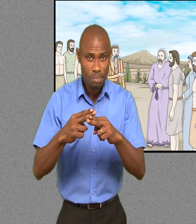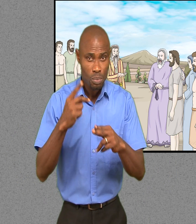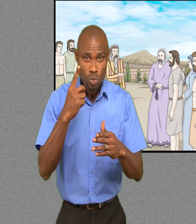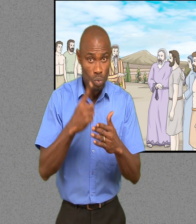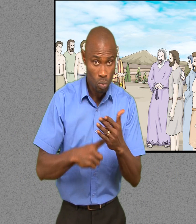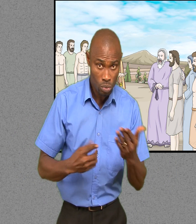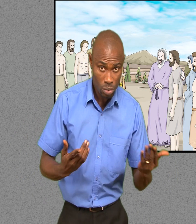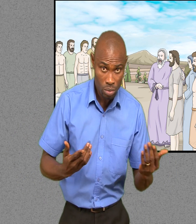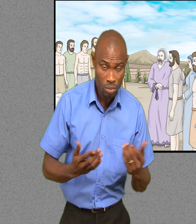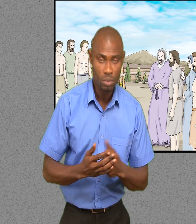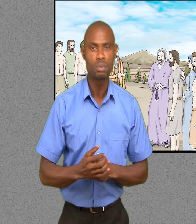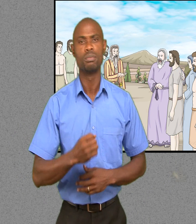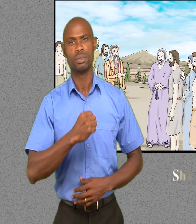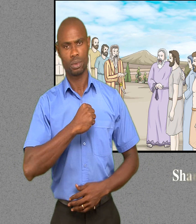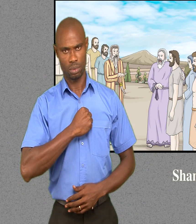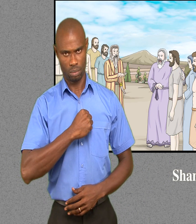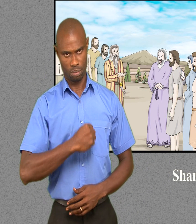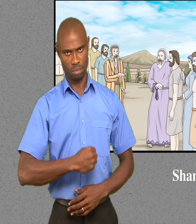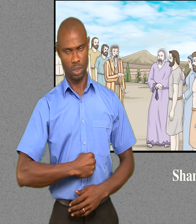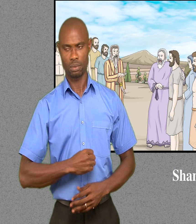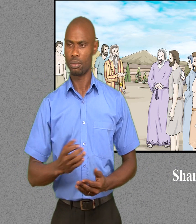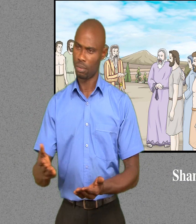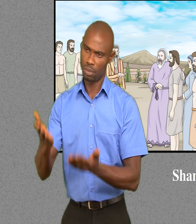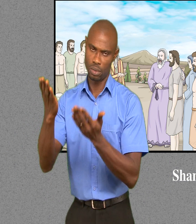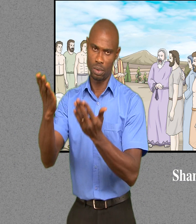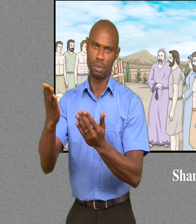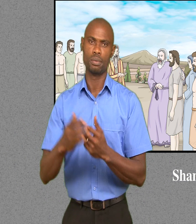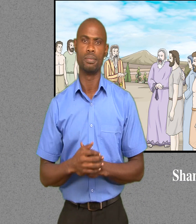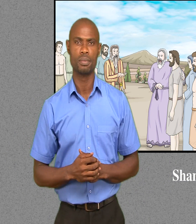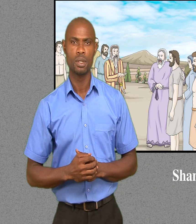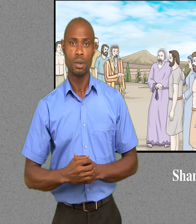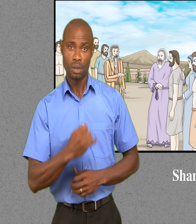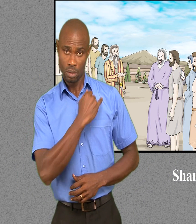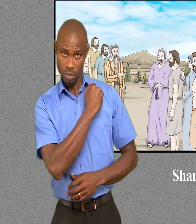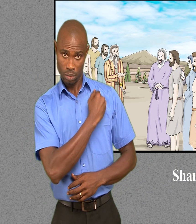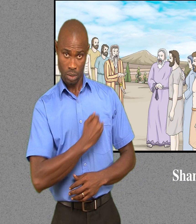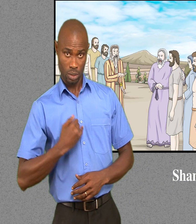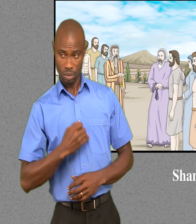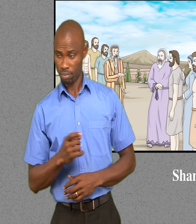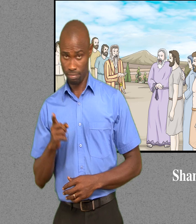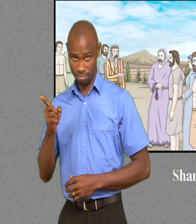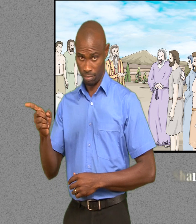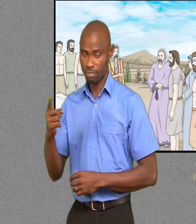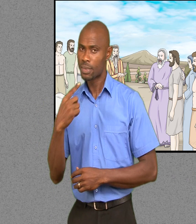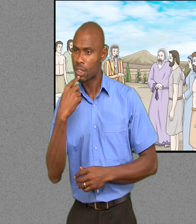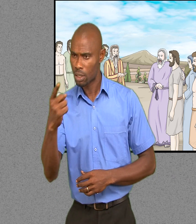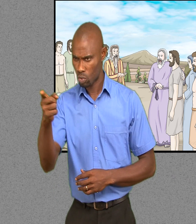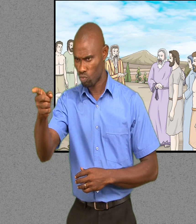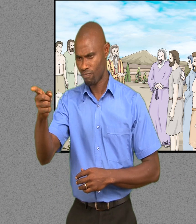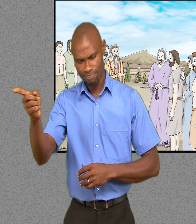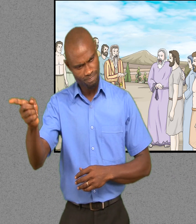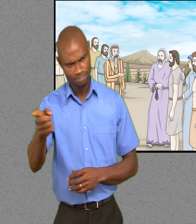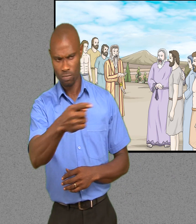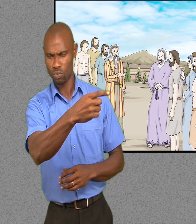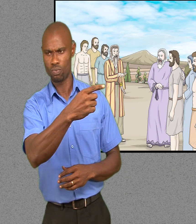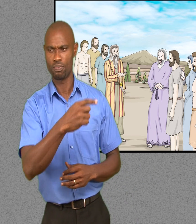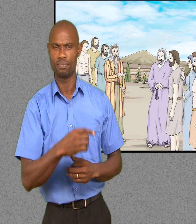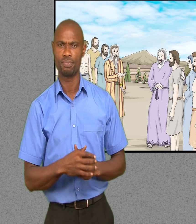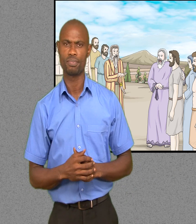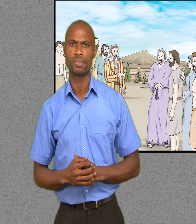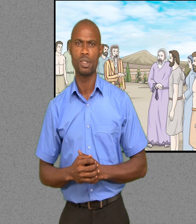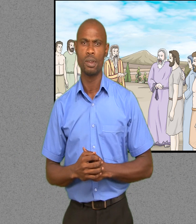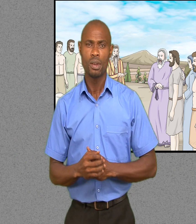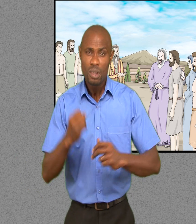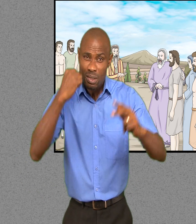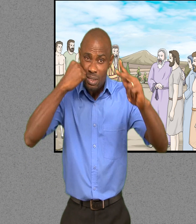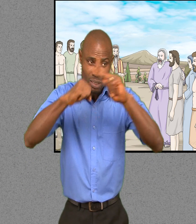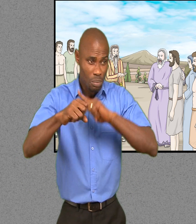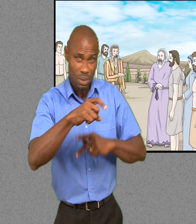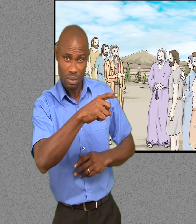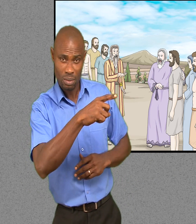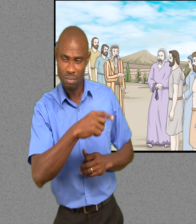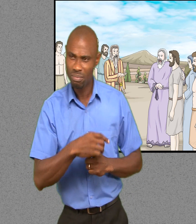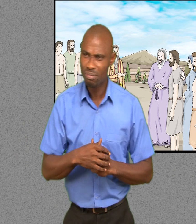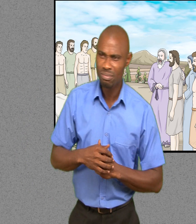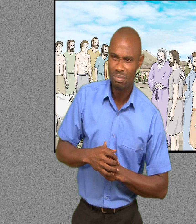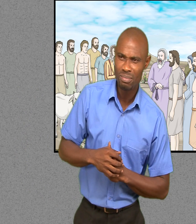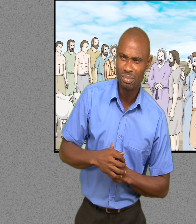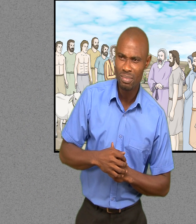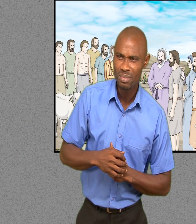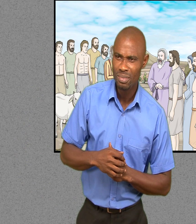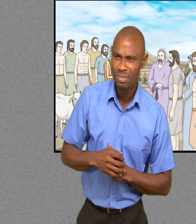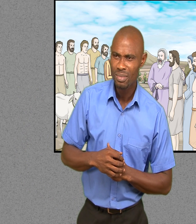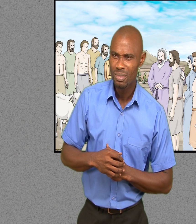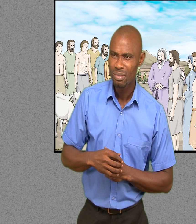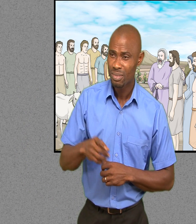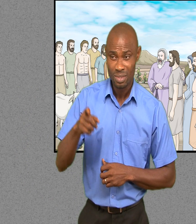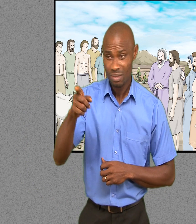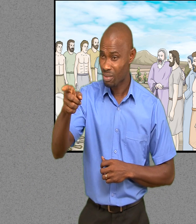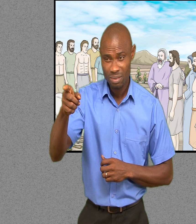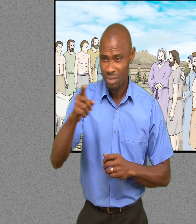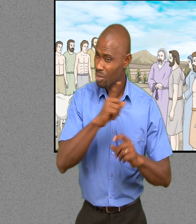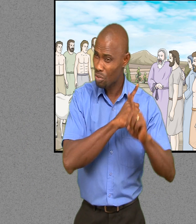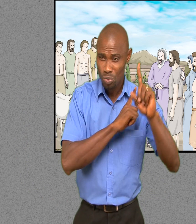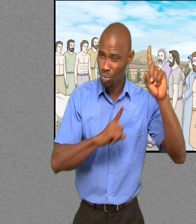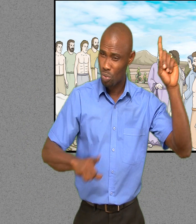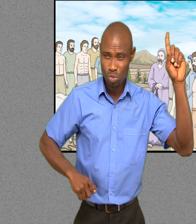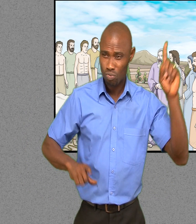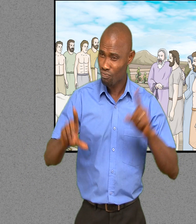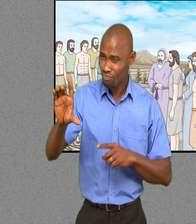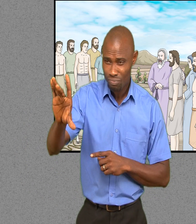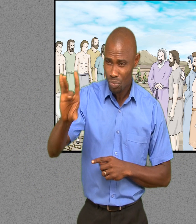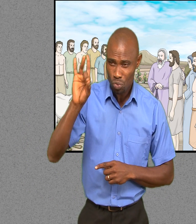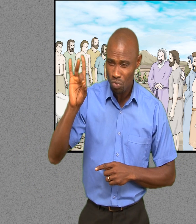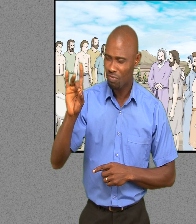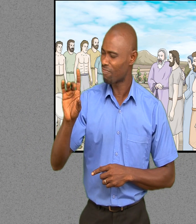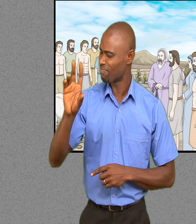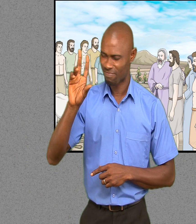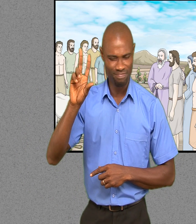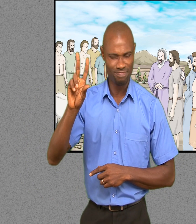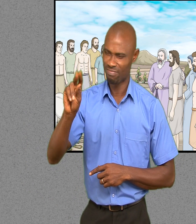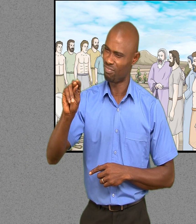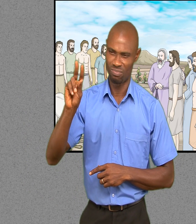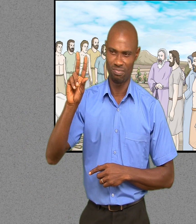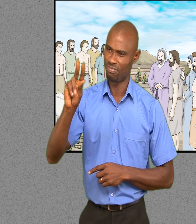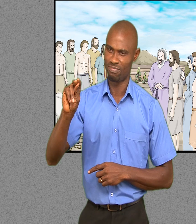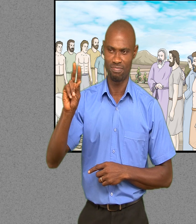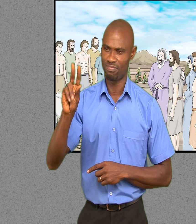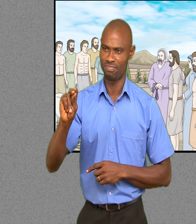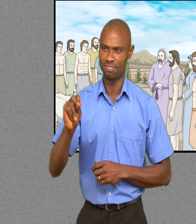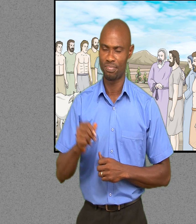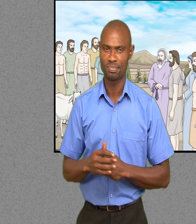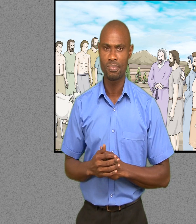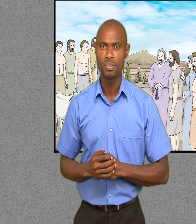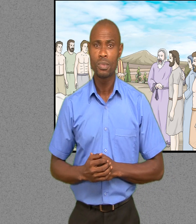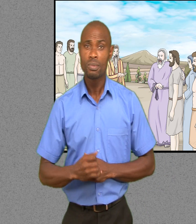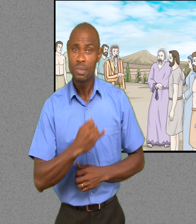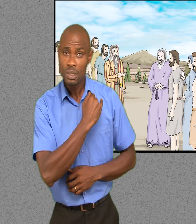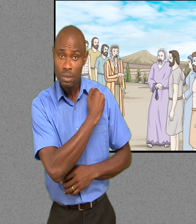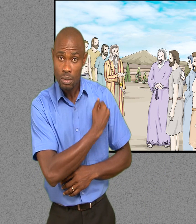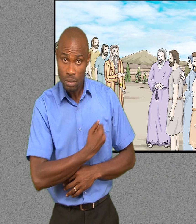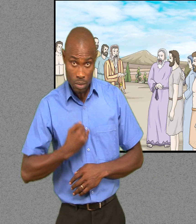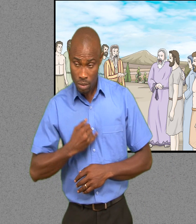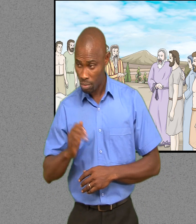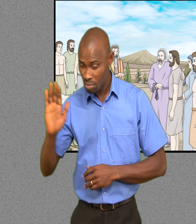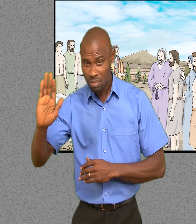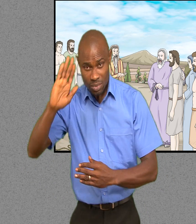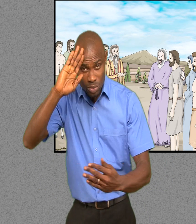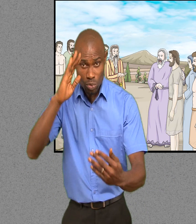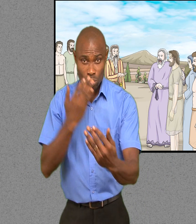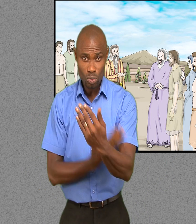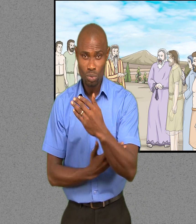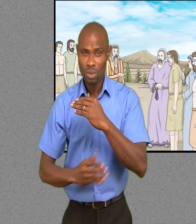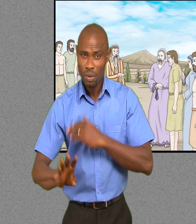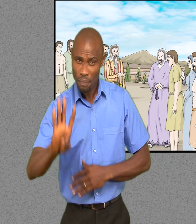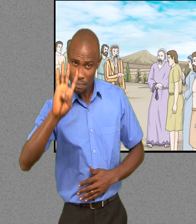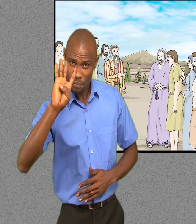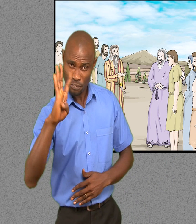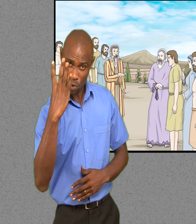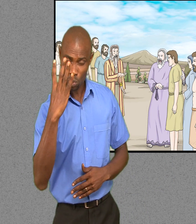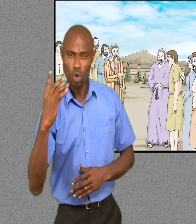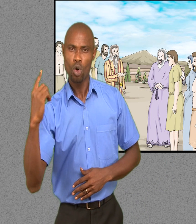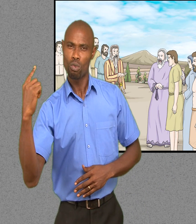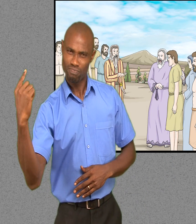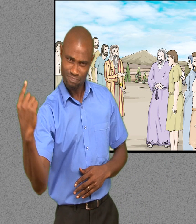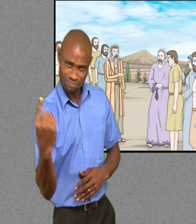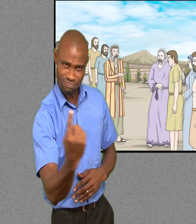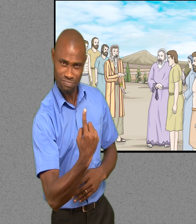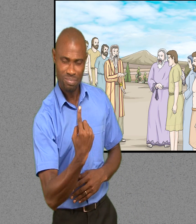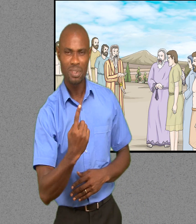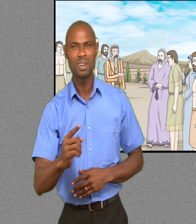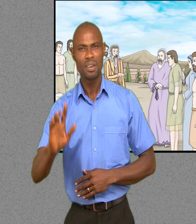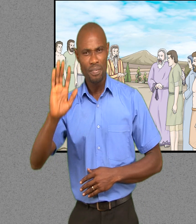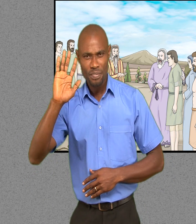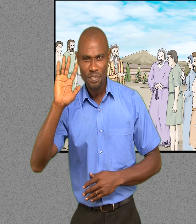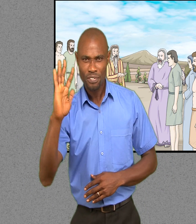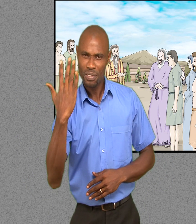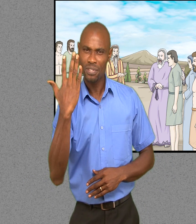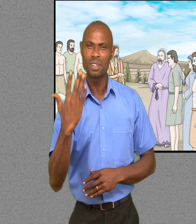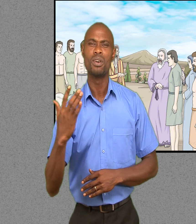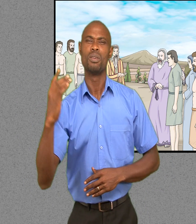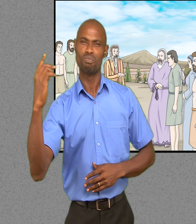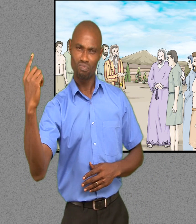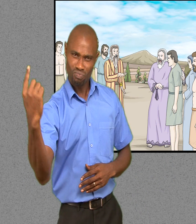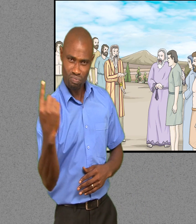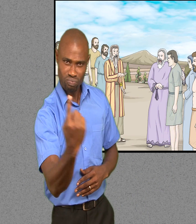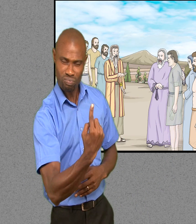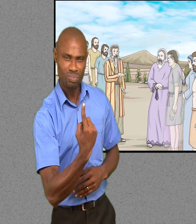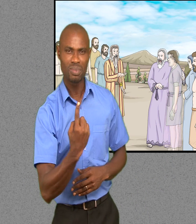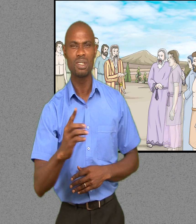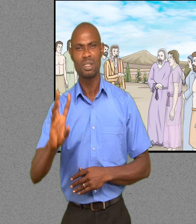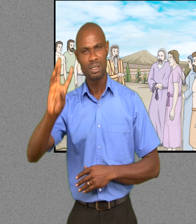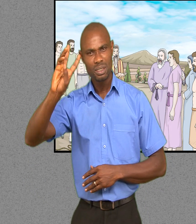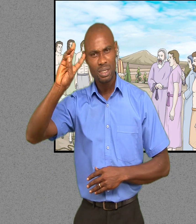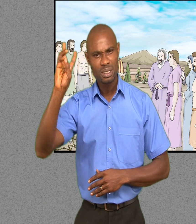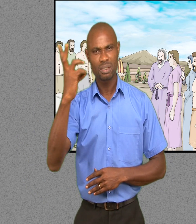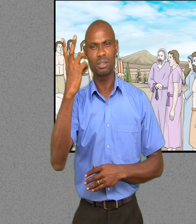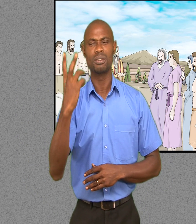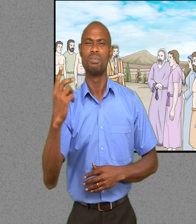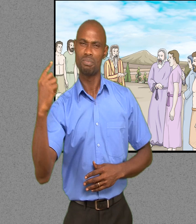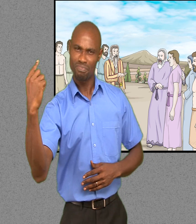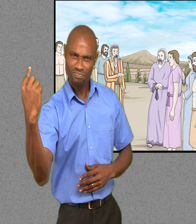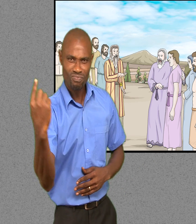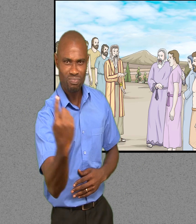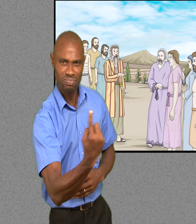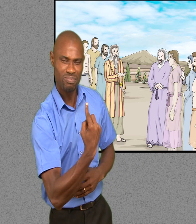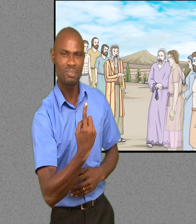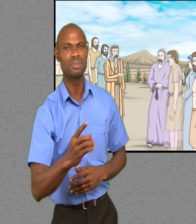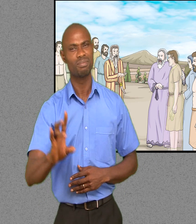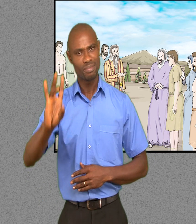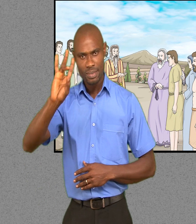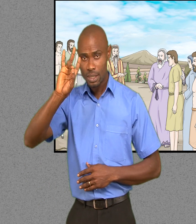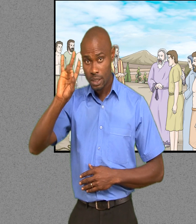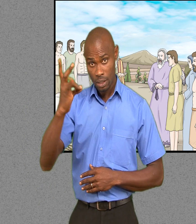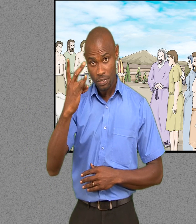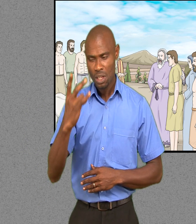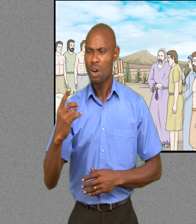Next Jesse presented Shammah, but Samuel said, “The LORD has not chosen this one either.”